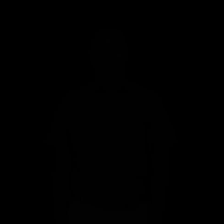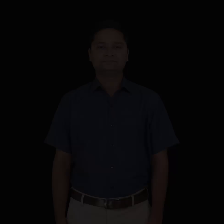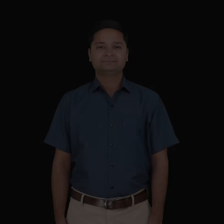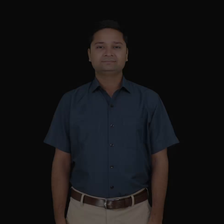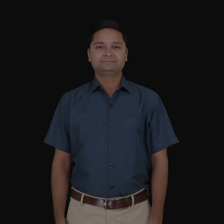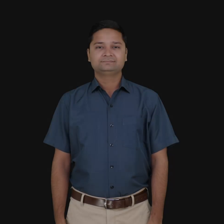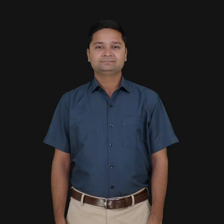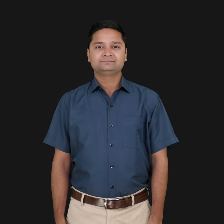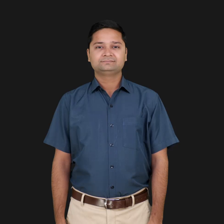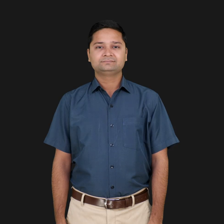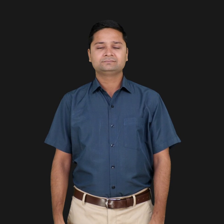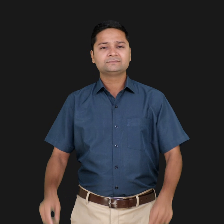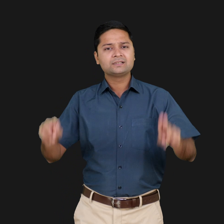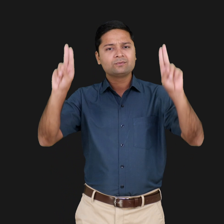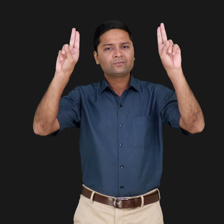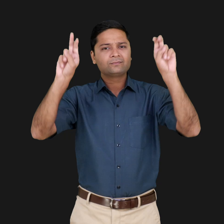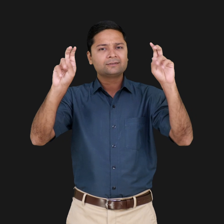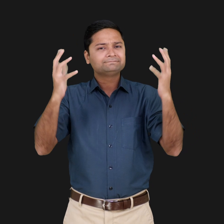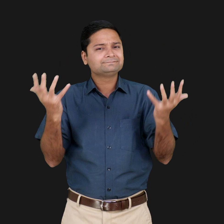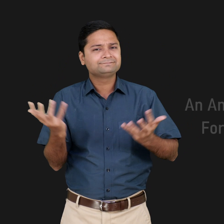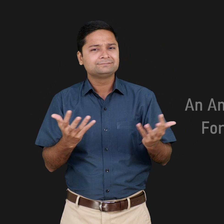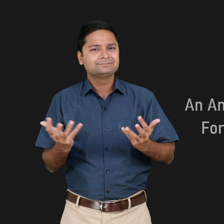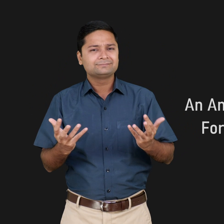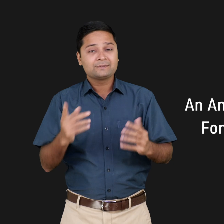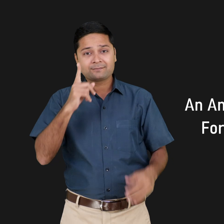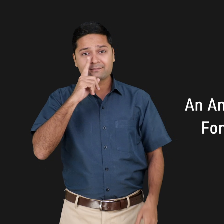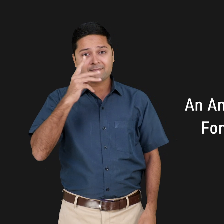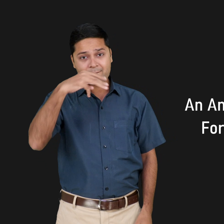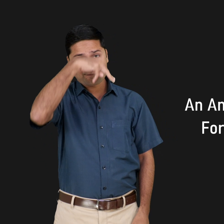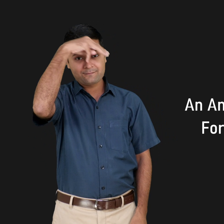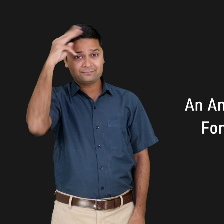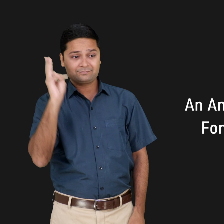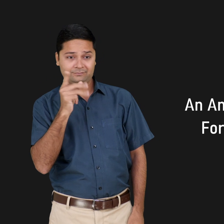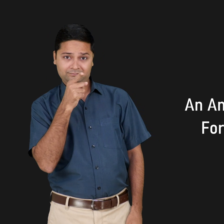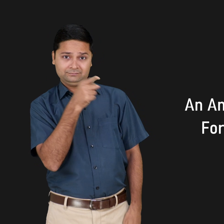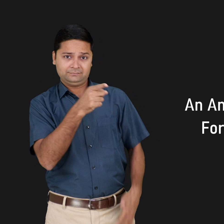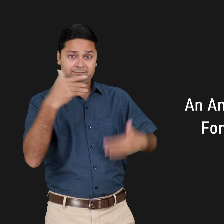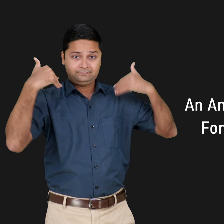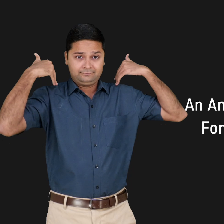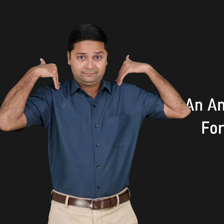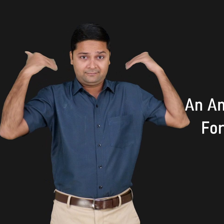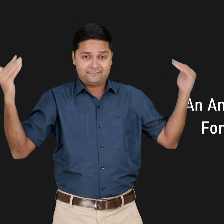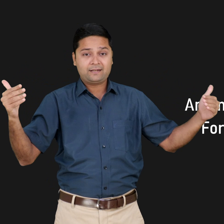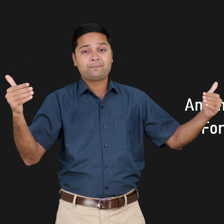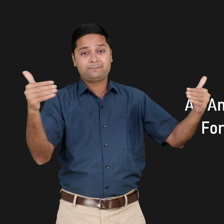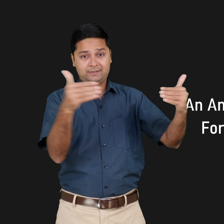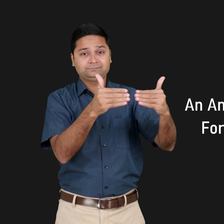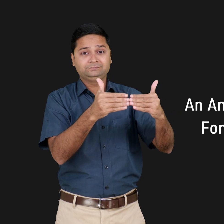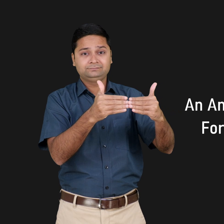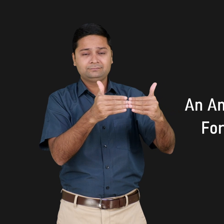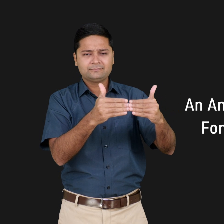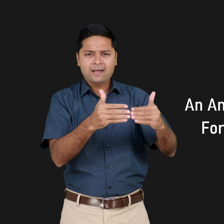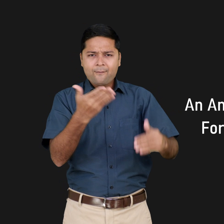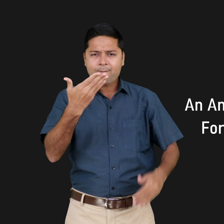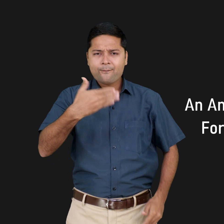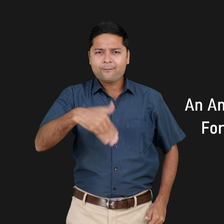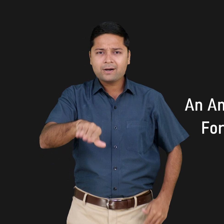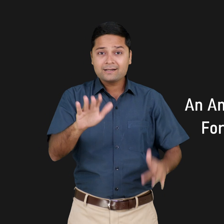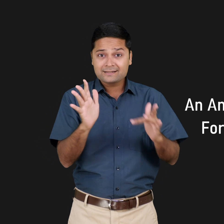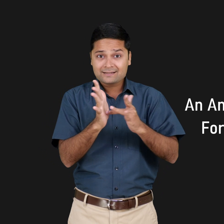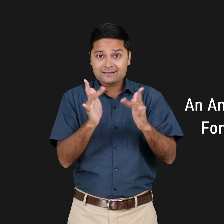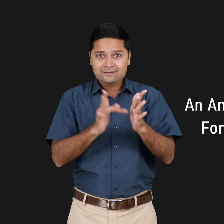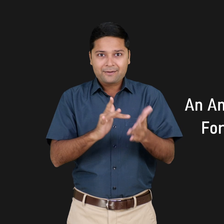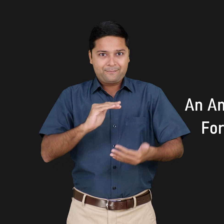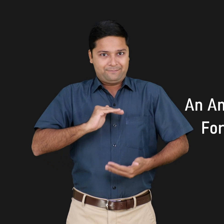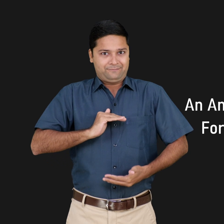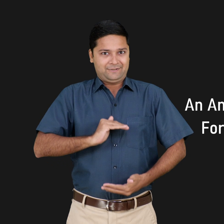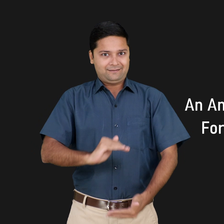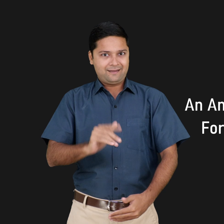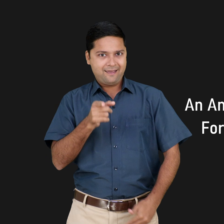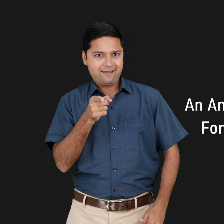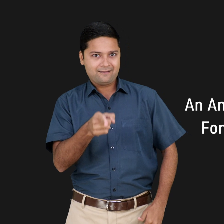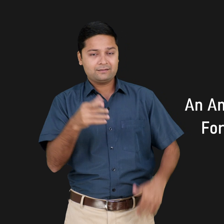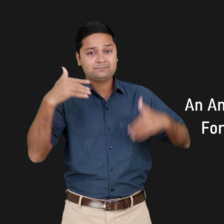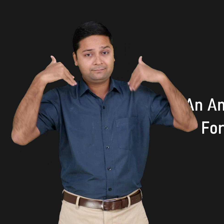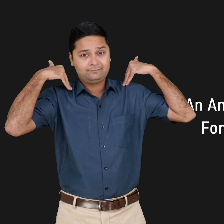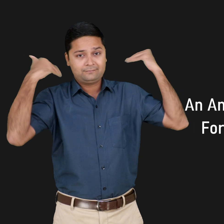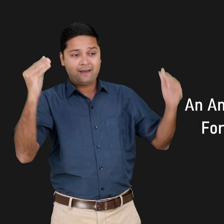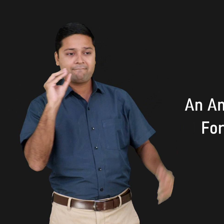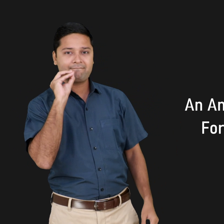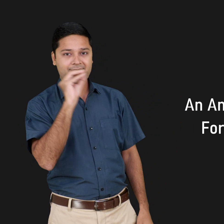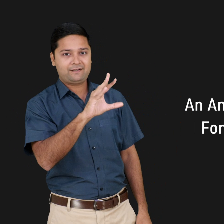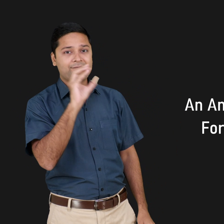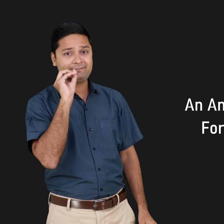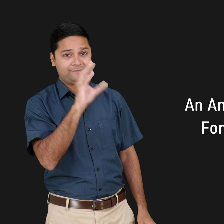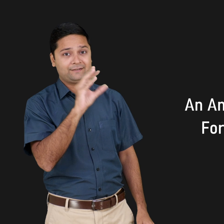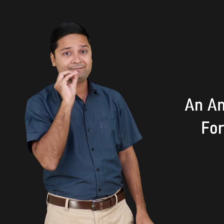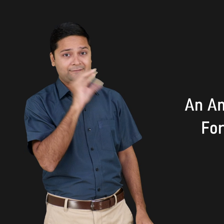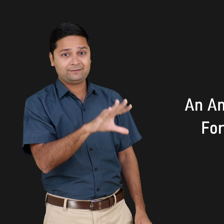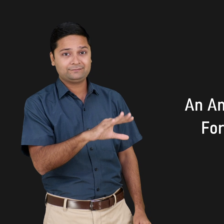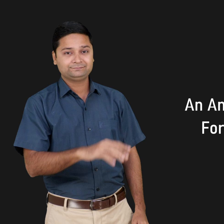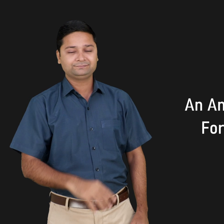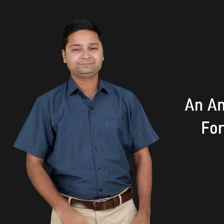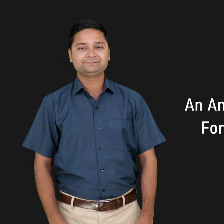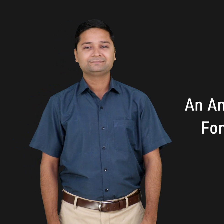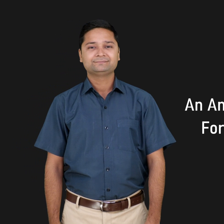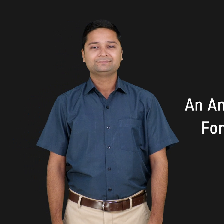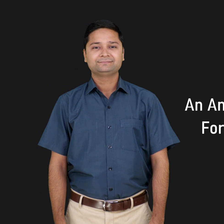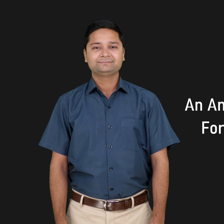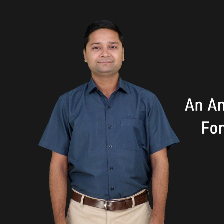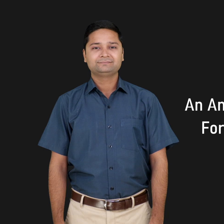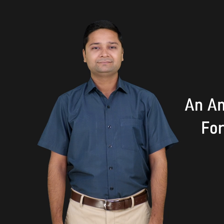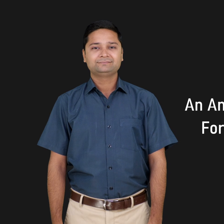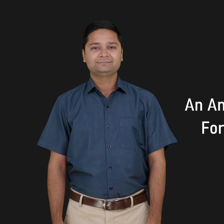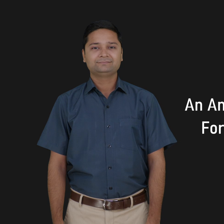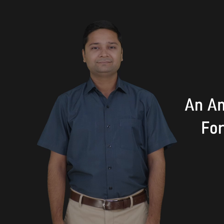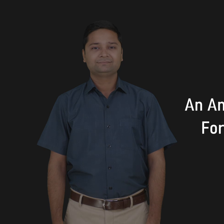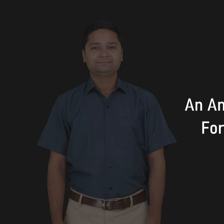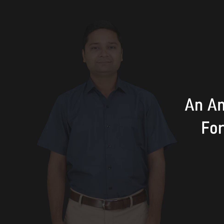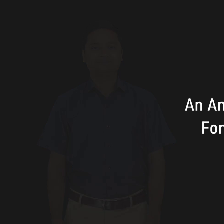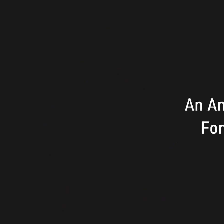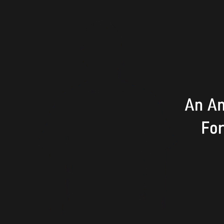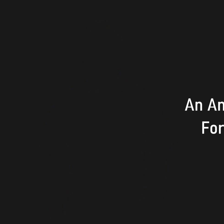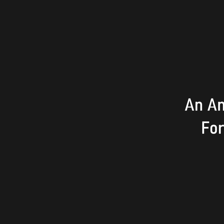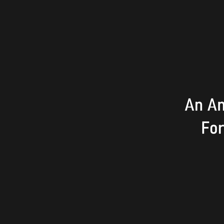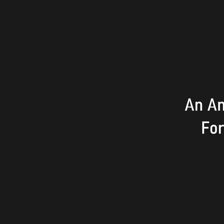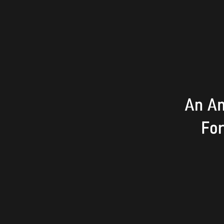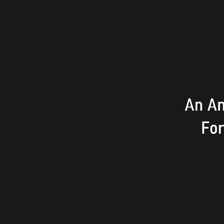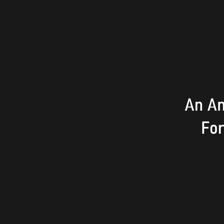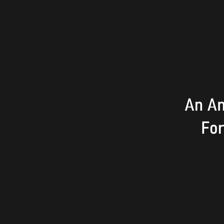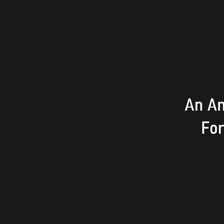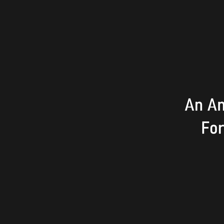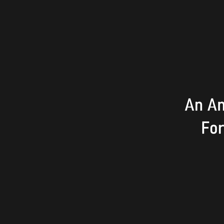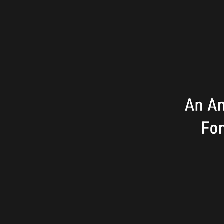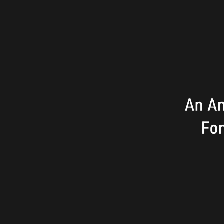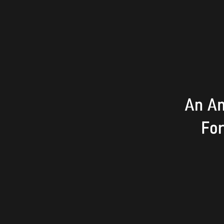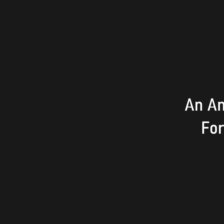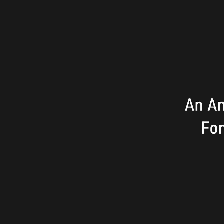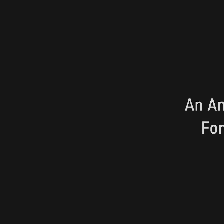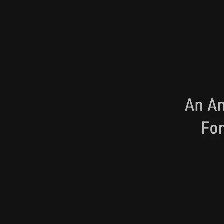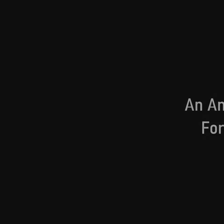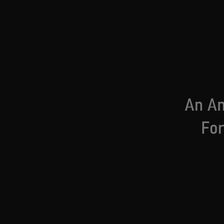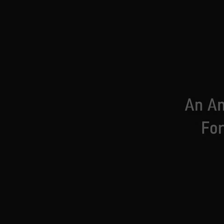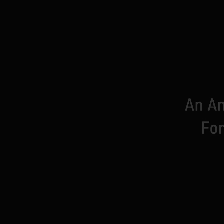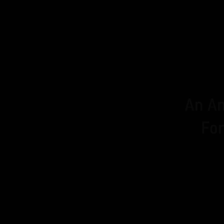An angel meets Mary and foretells Jesus' birth